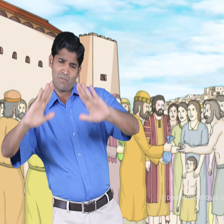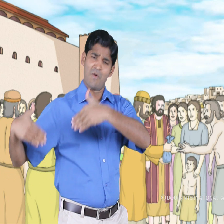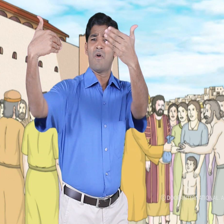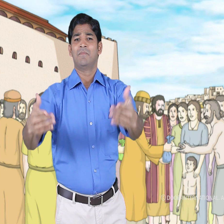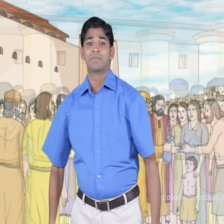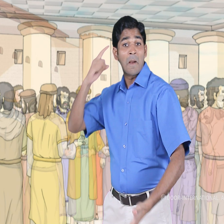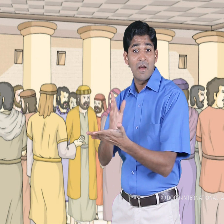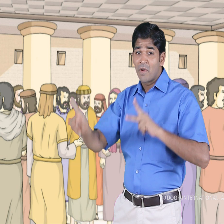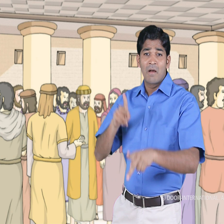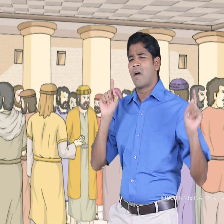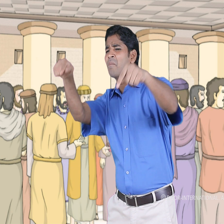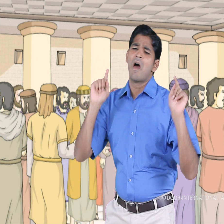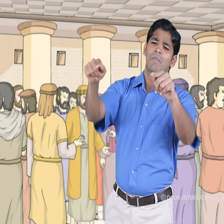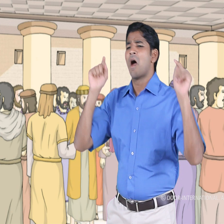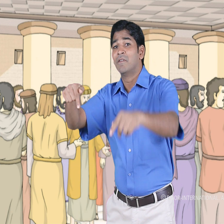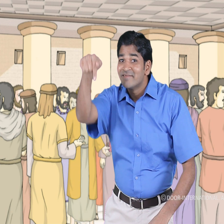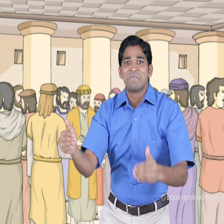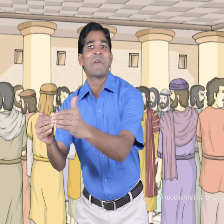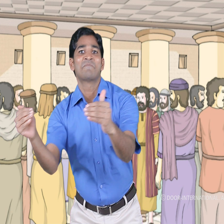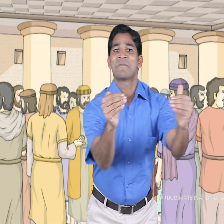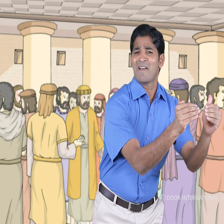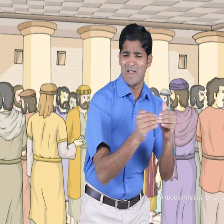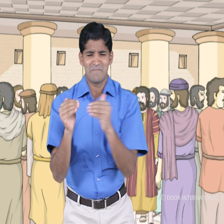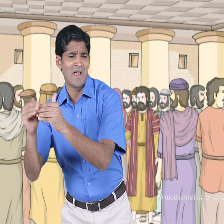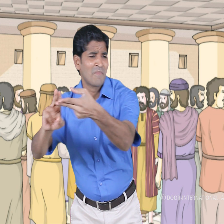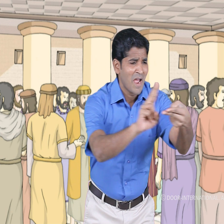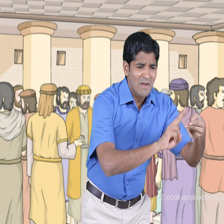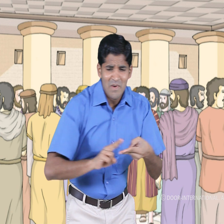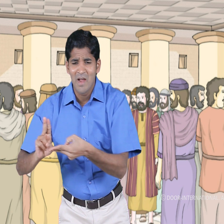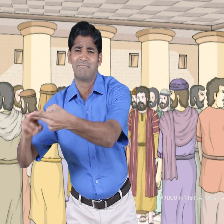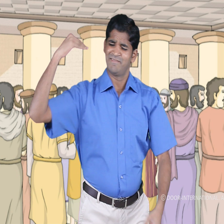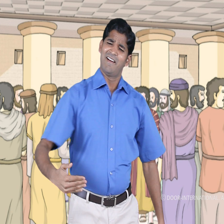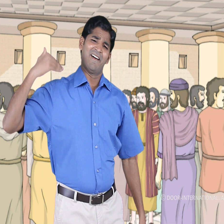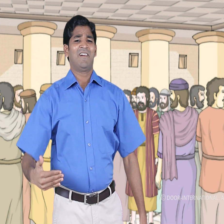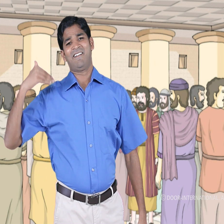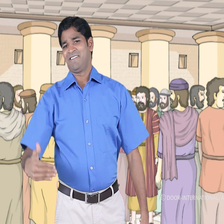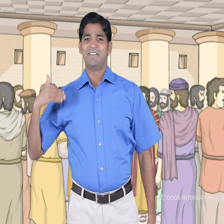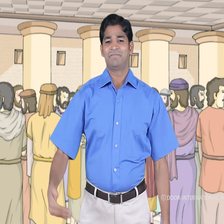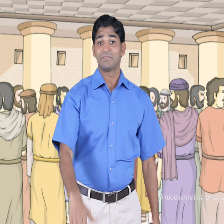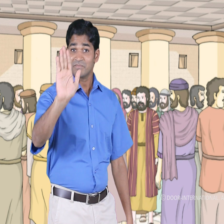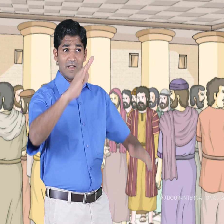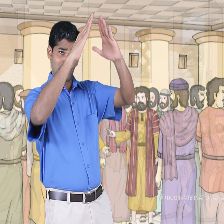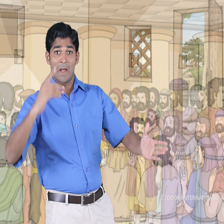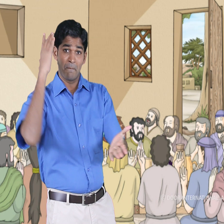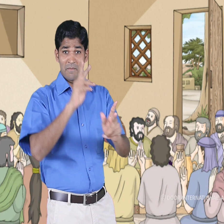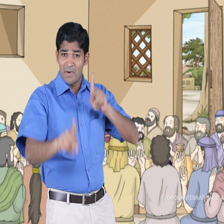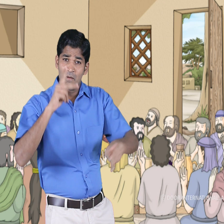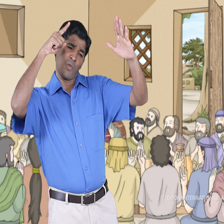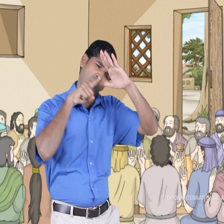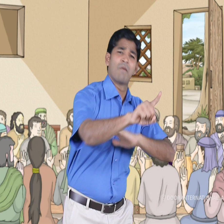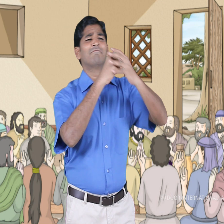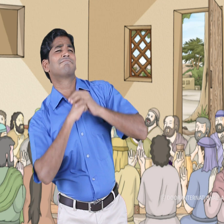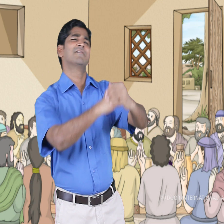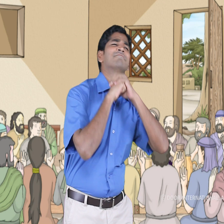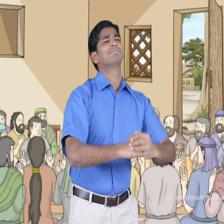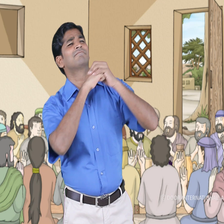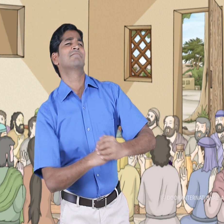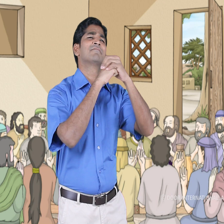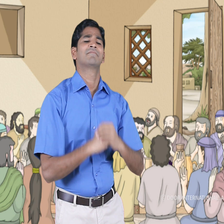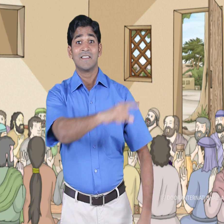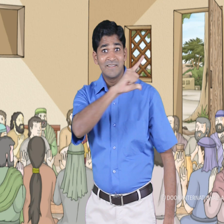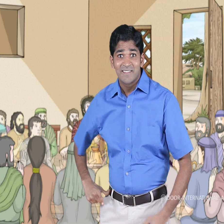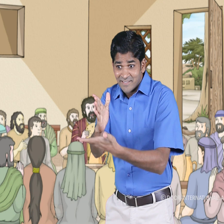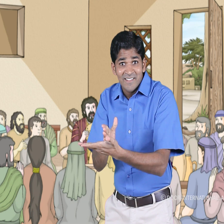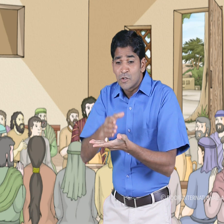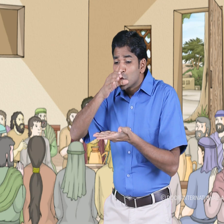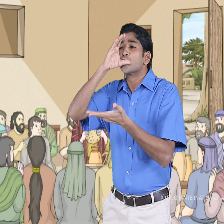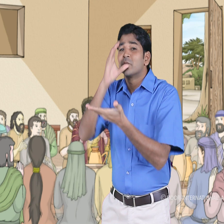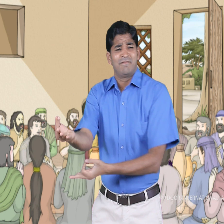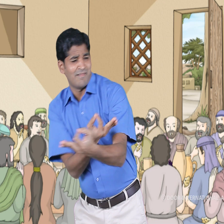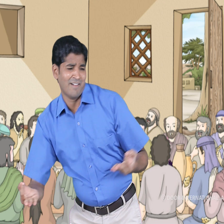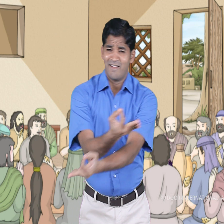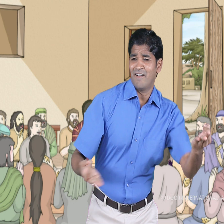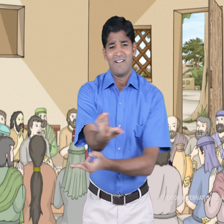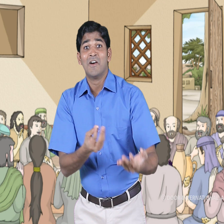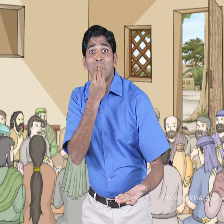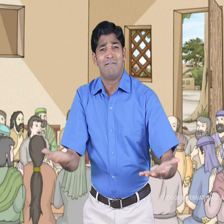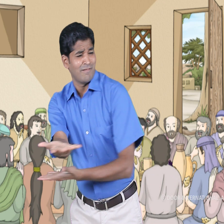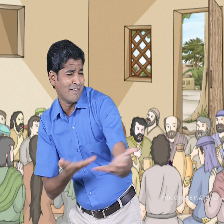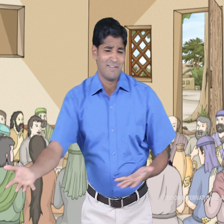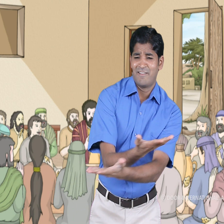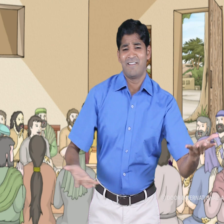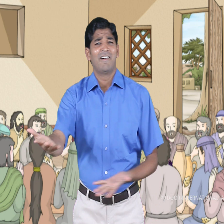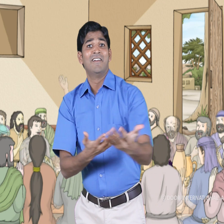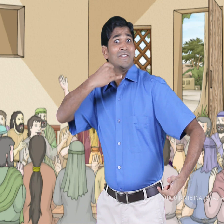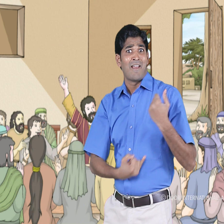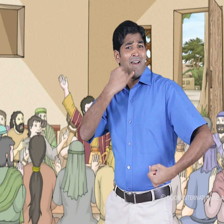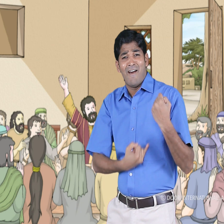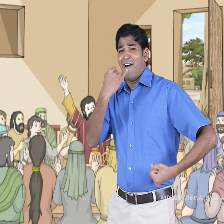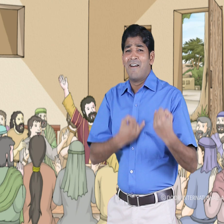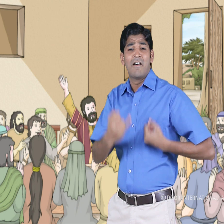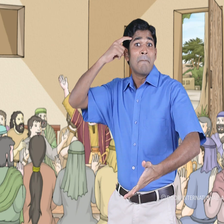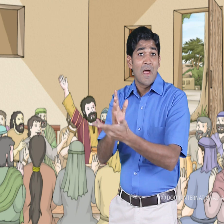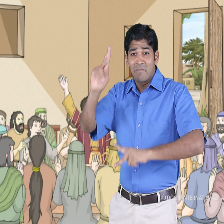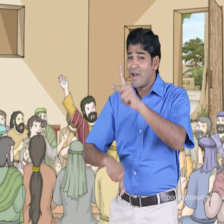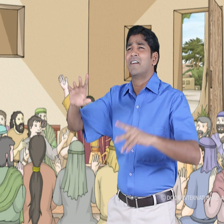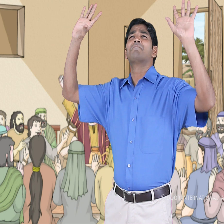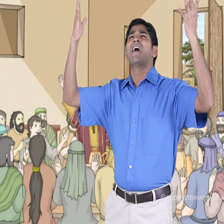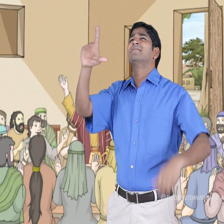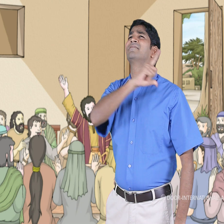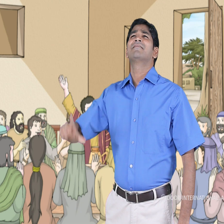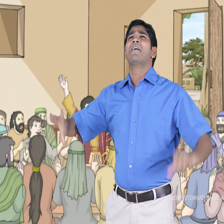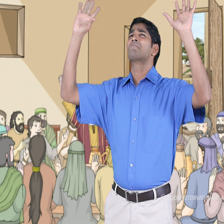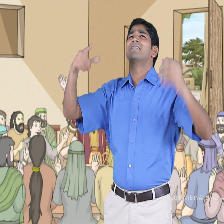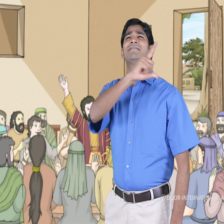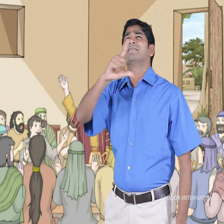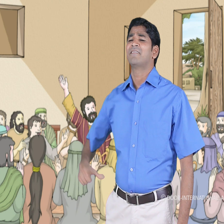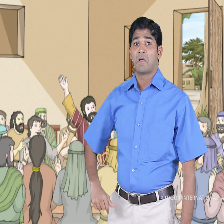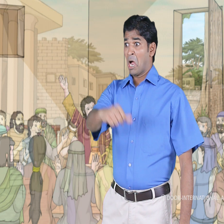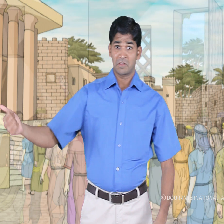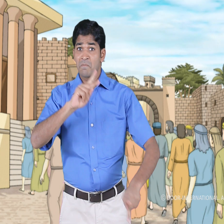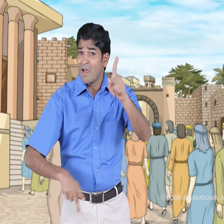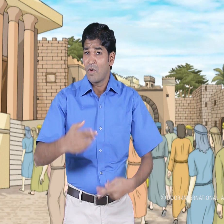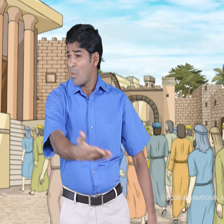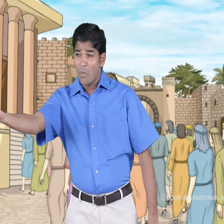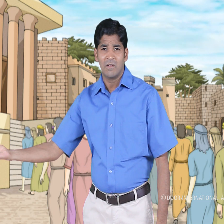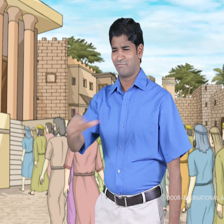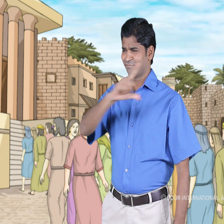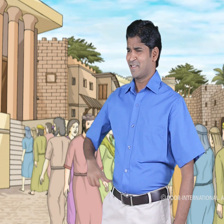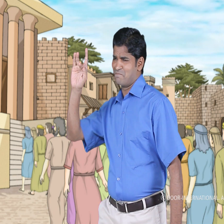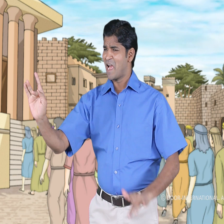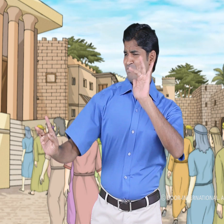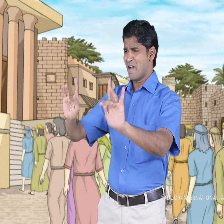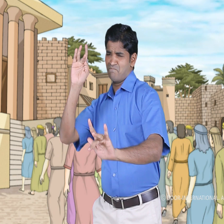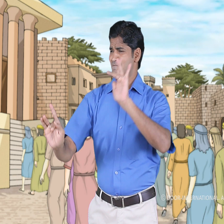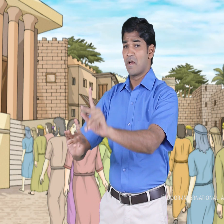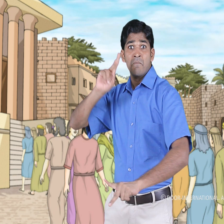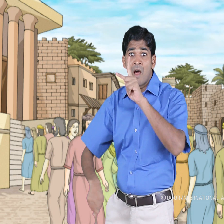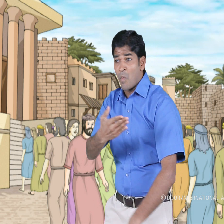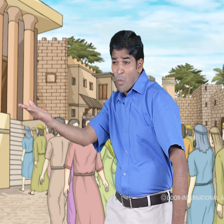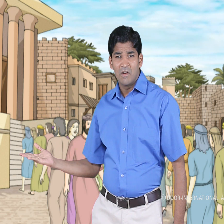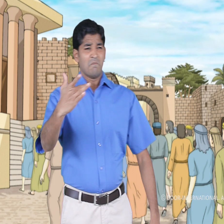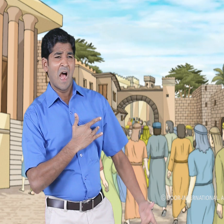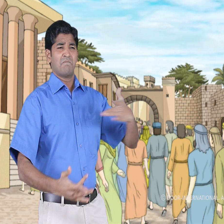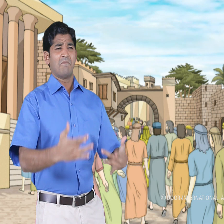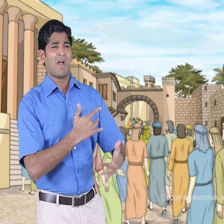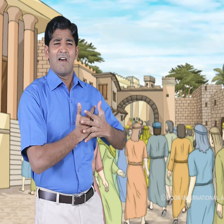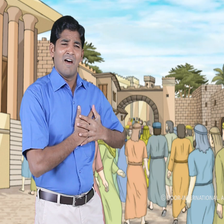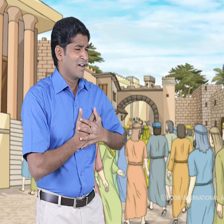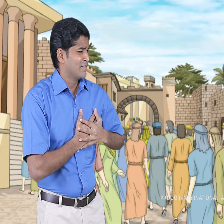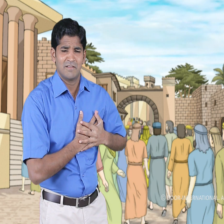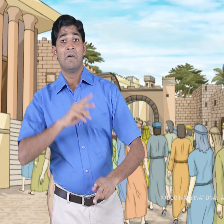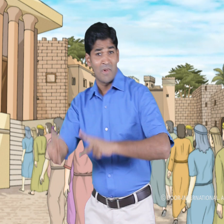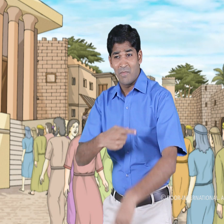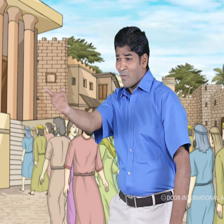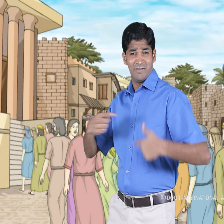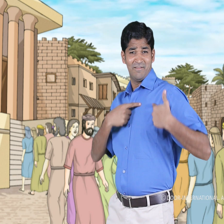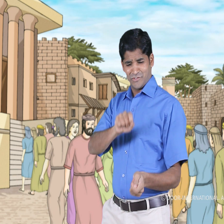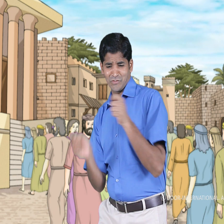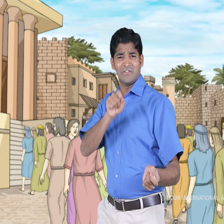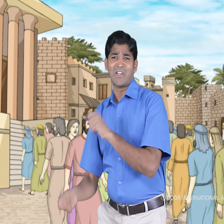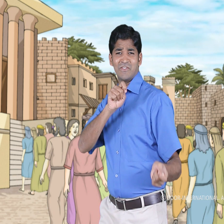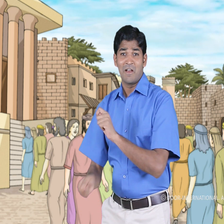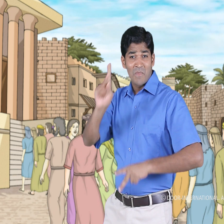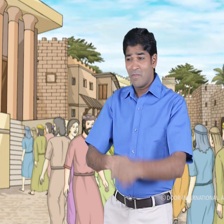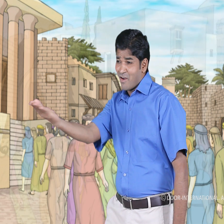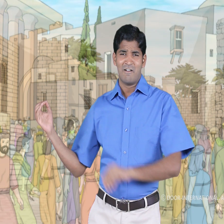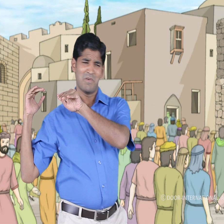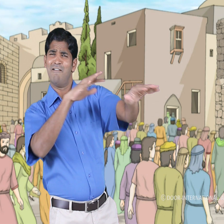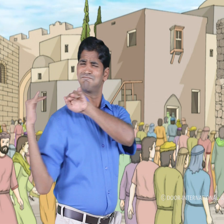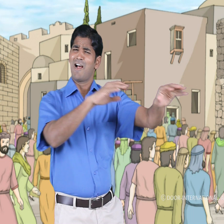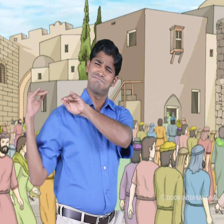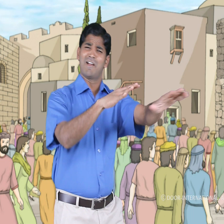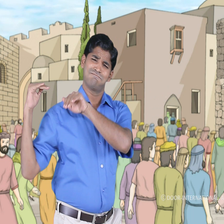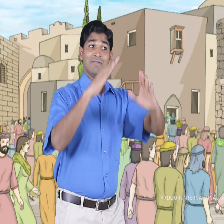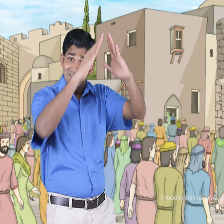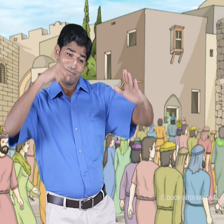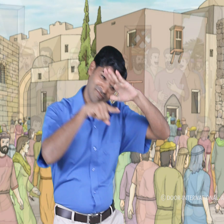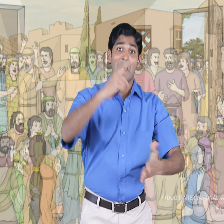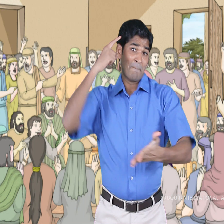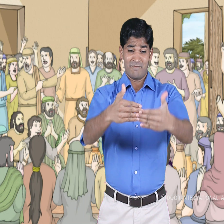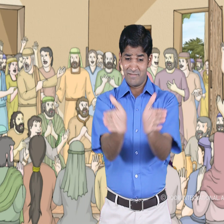With one accord they continued to meet daily in the temple courts and to break bread from house to house, sharing their meals with gladness and sincerity of heart, praising God and enjoying the favor of all the people.